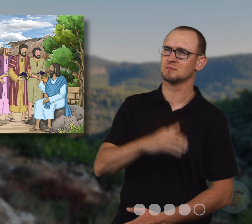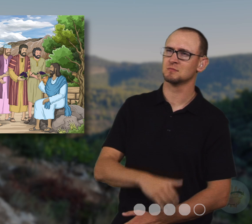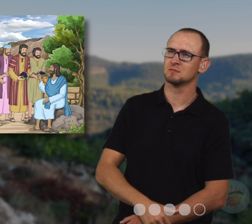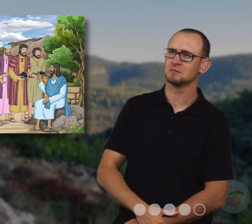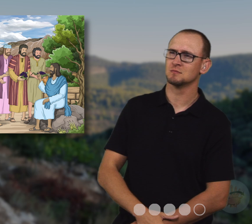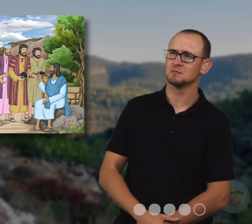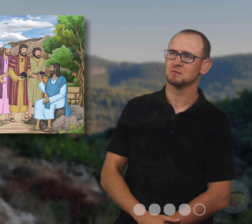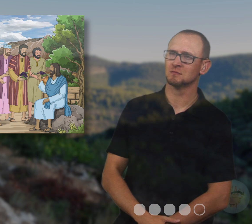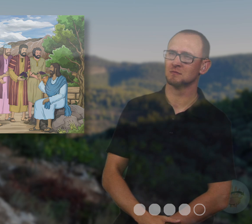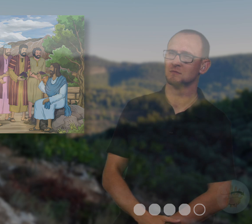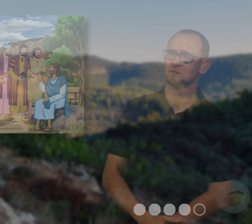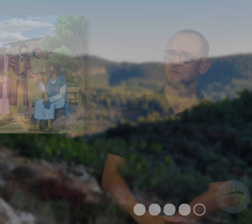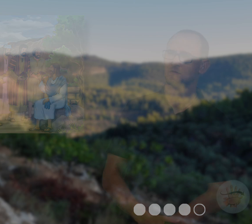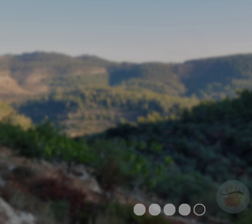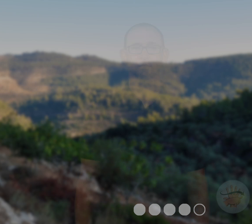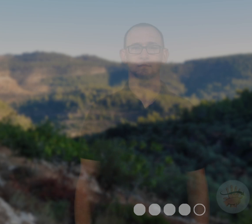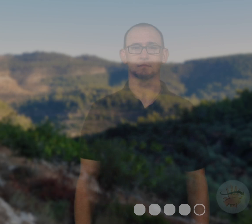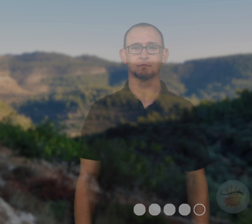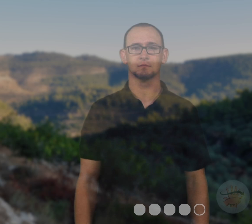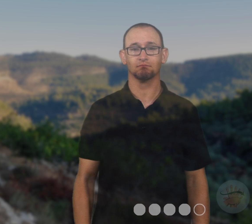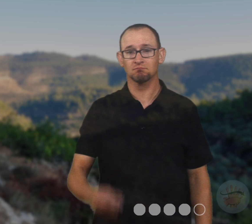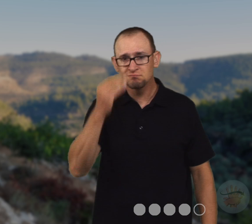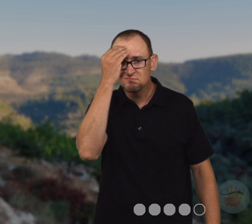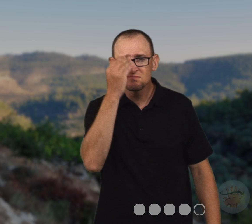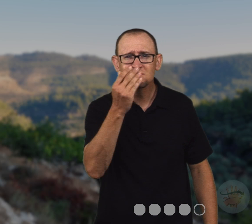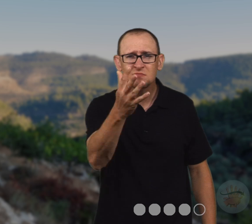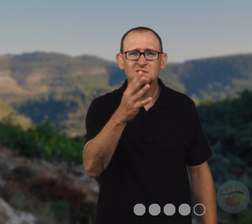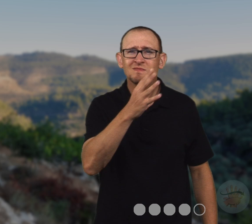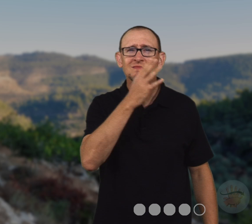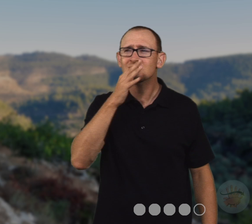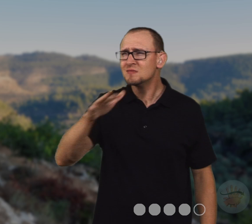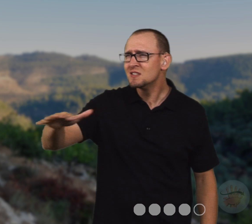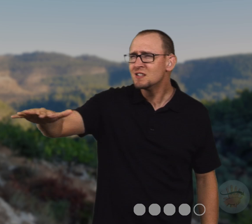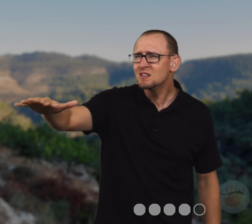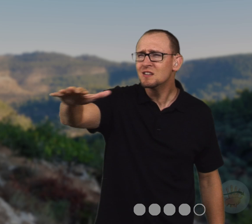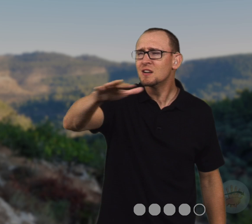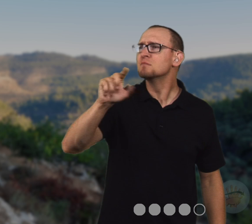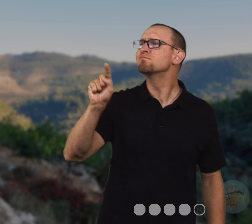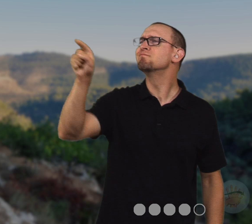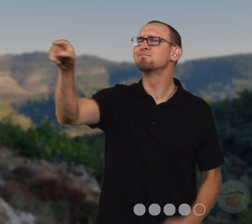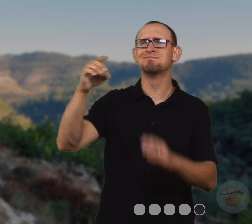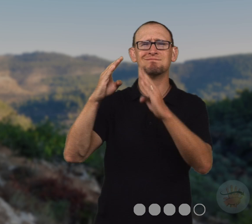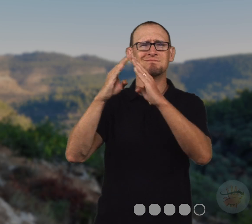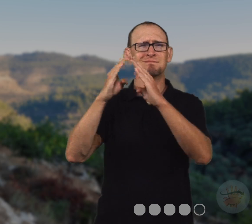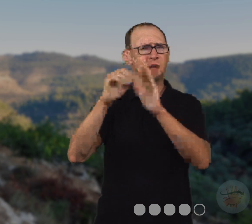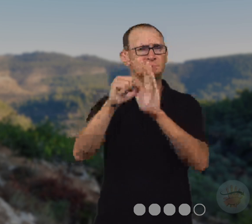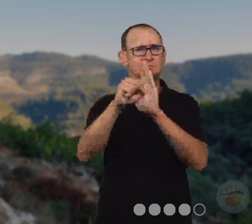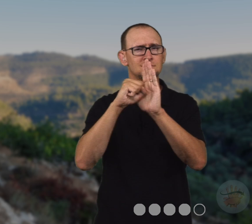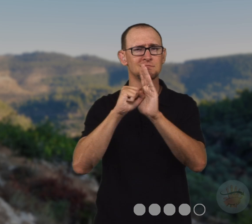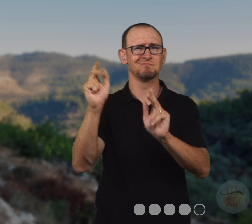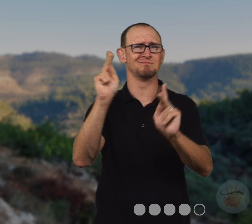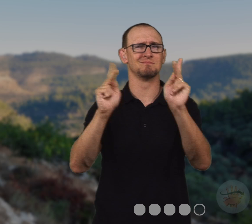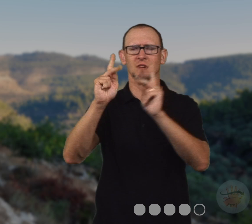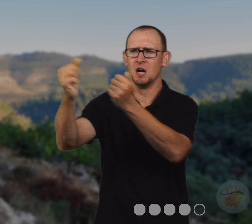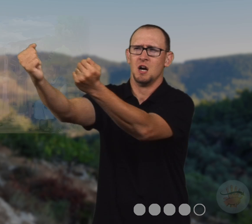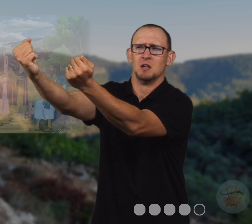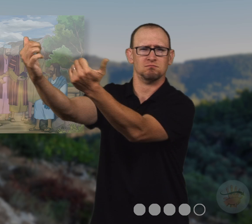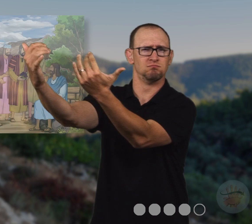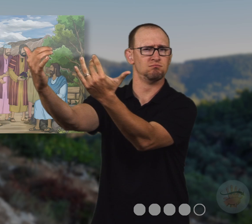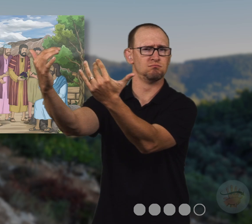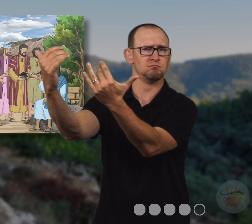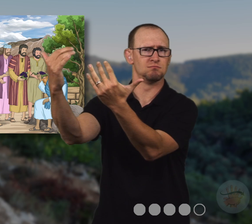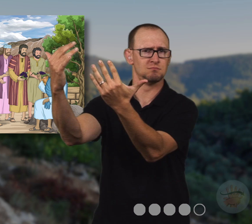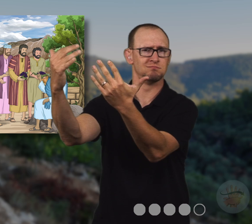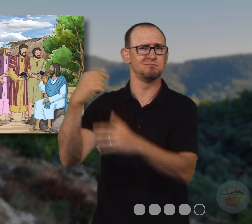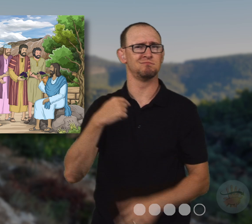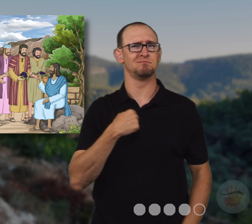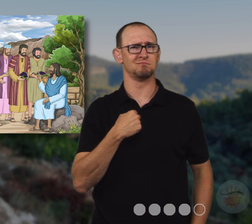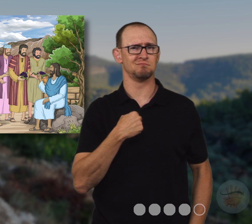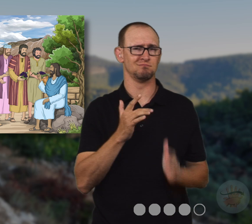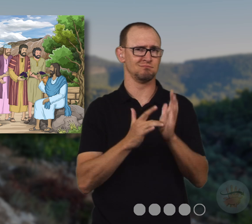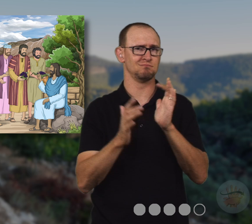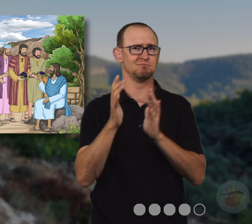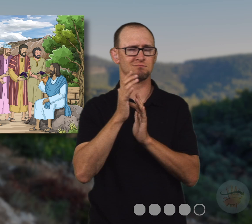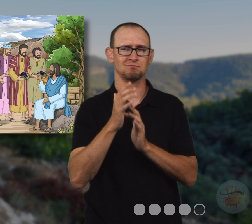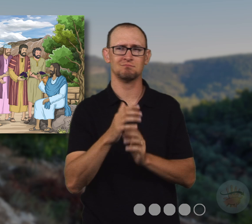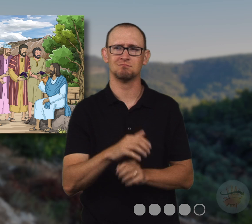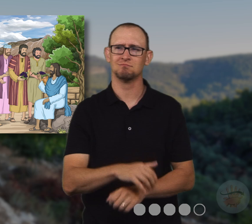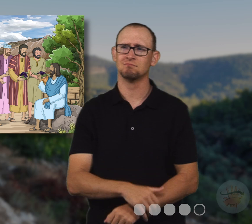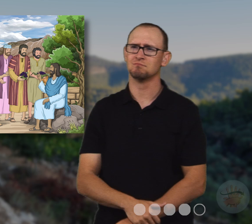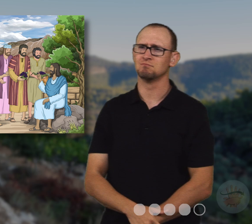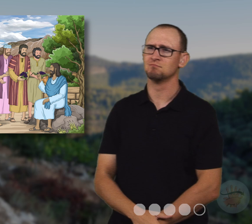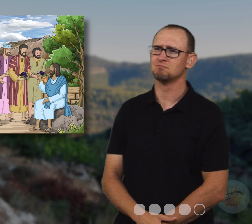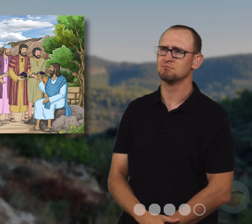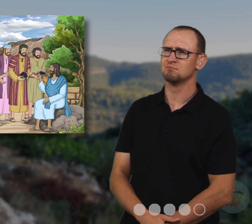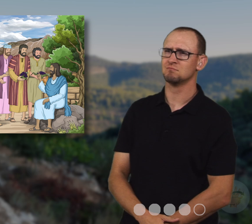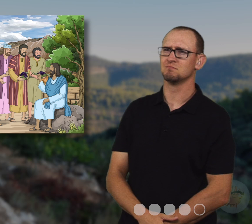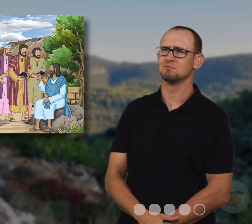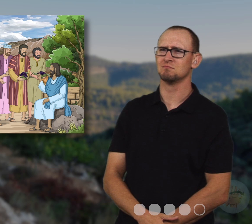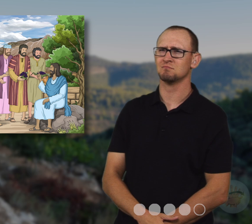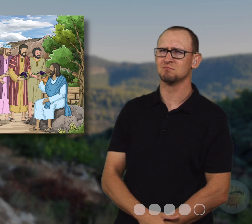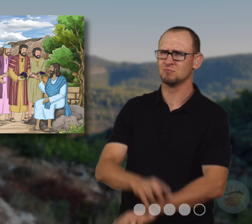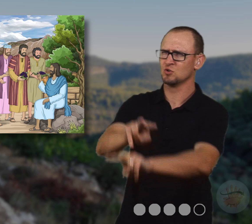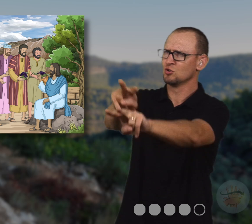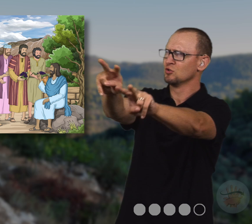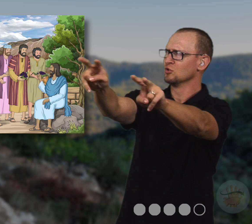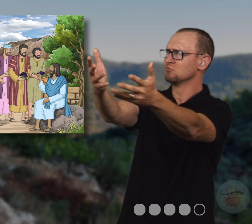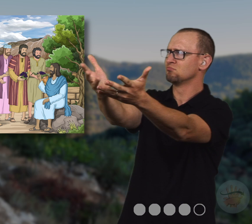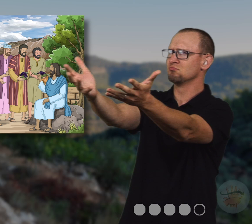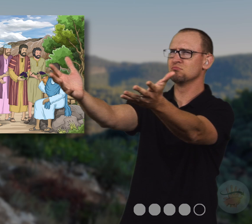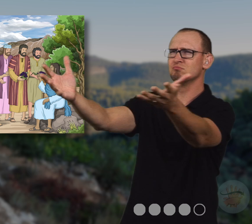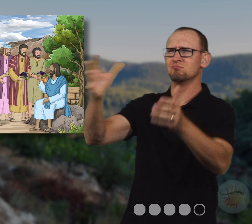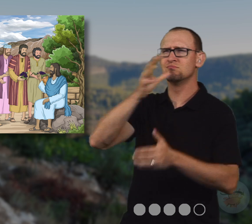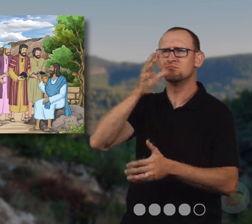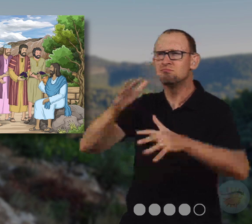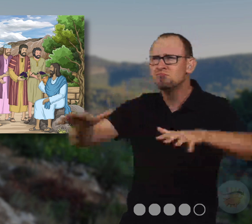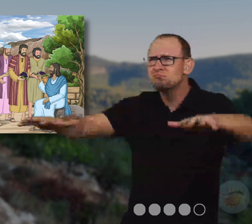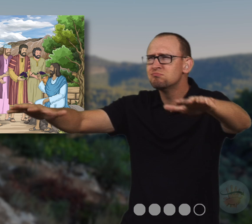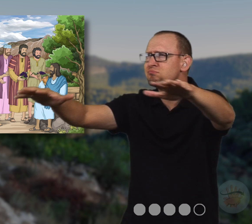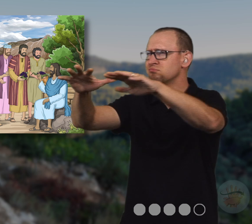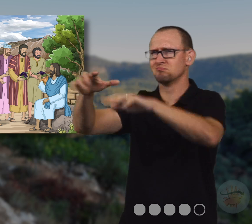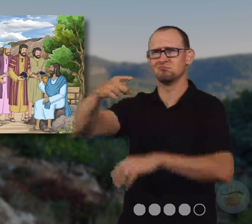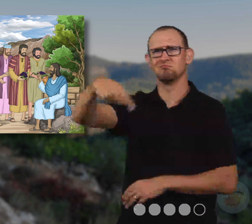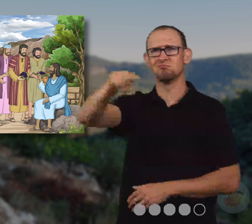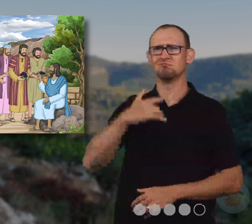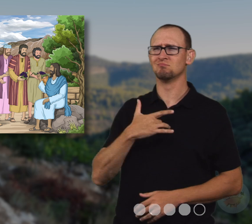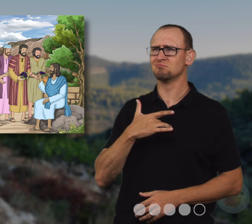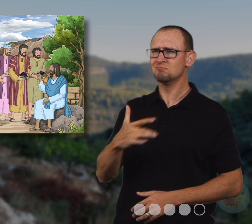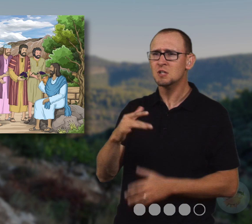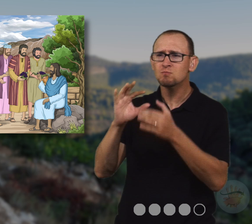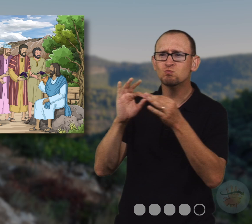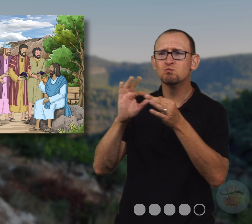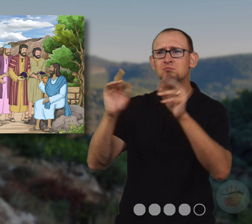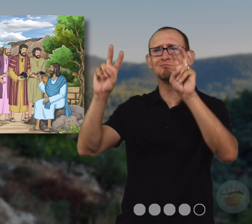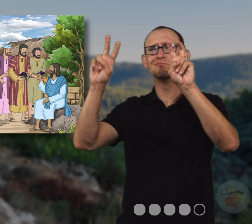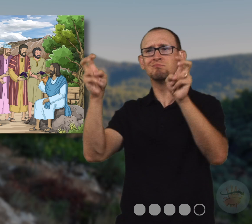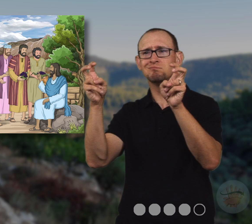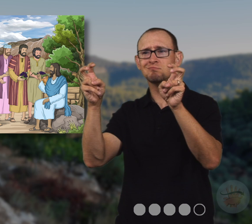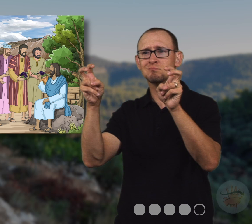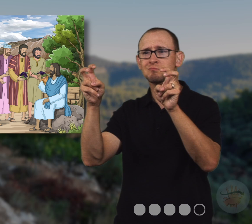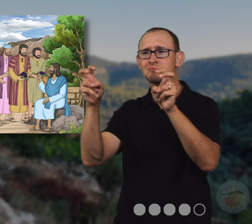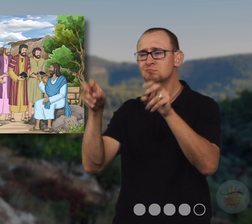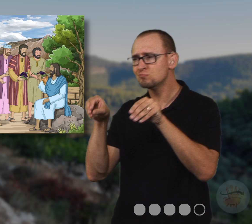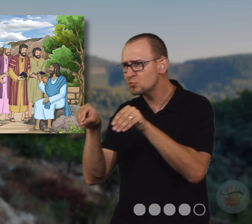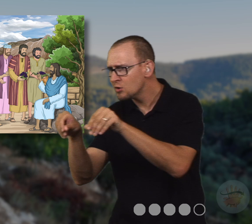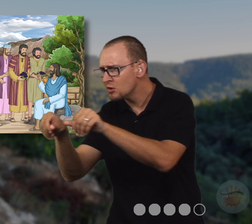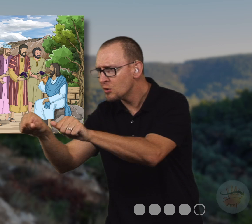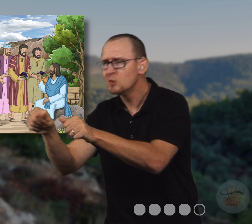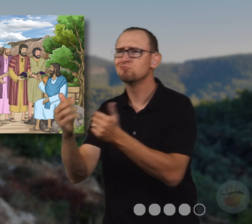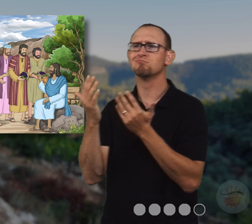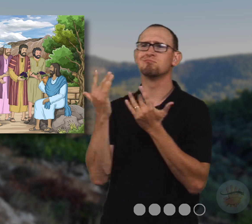So they left the town and made their way toward Jesus. Do you not say, ‘There are still four months until the harvest’?